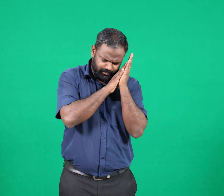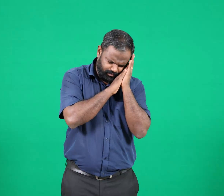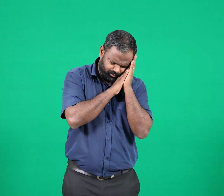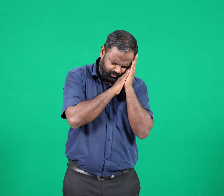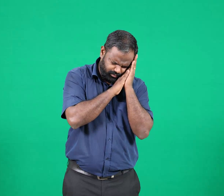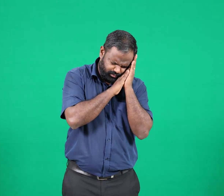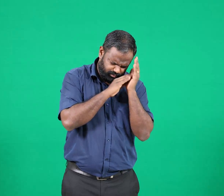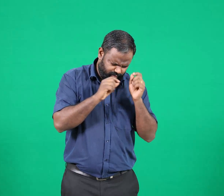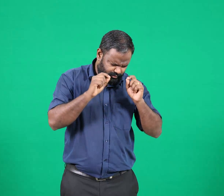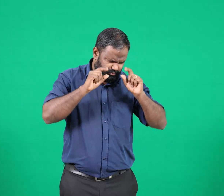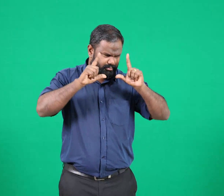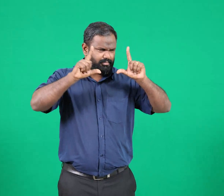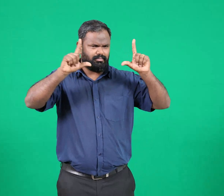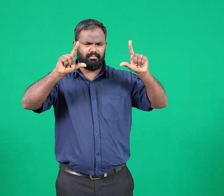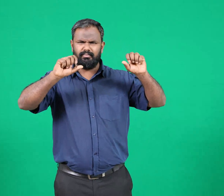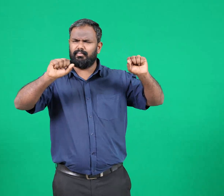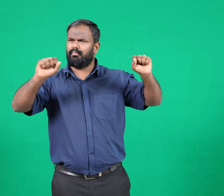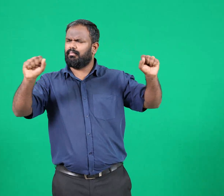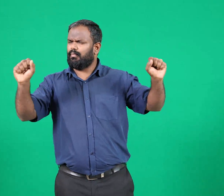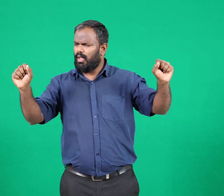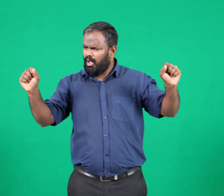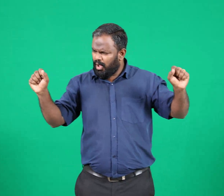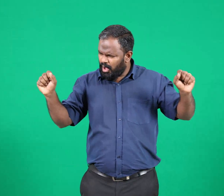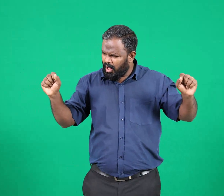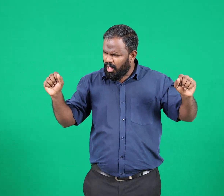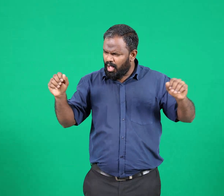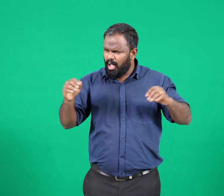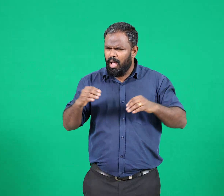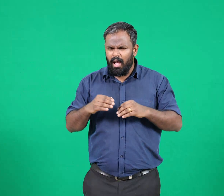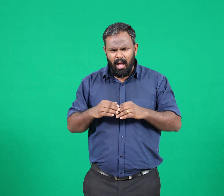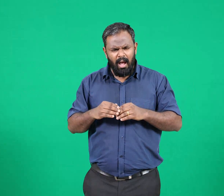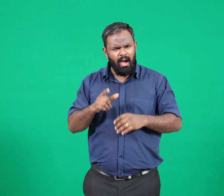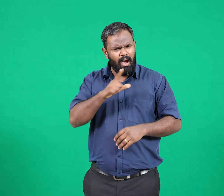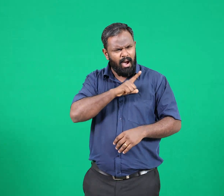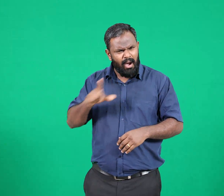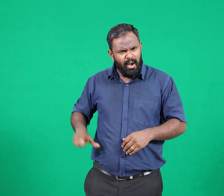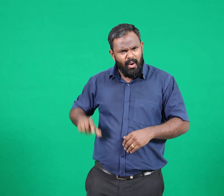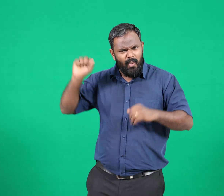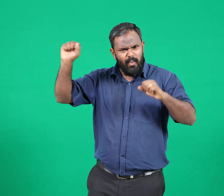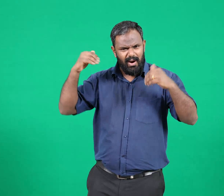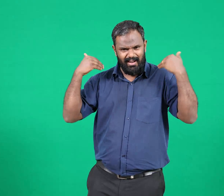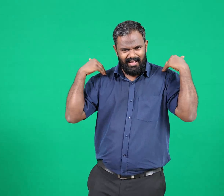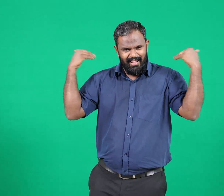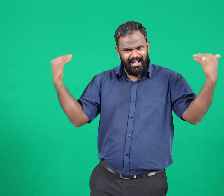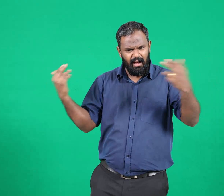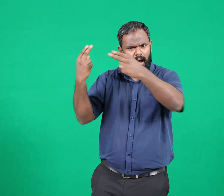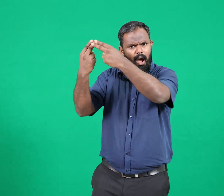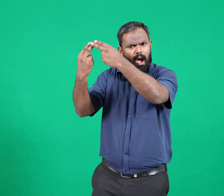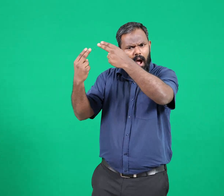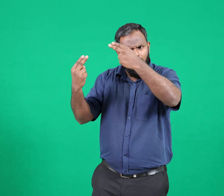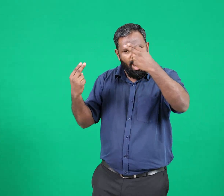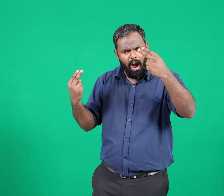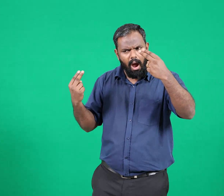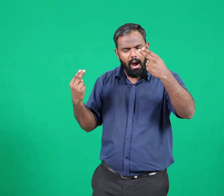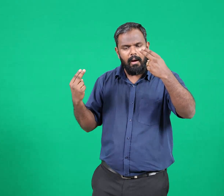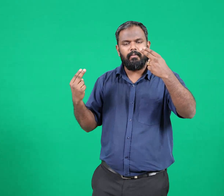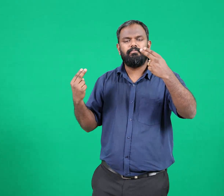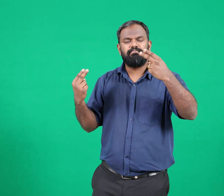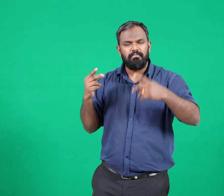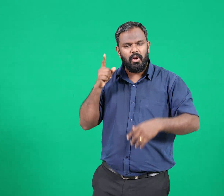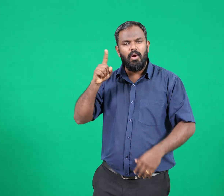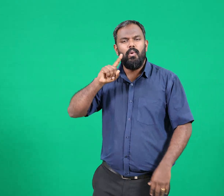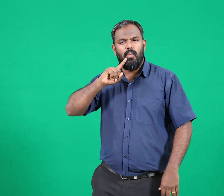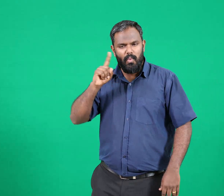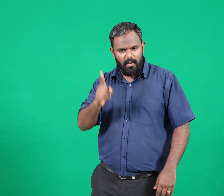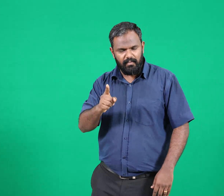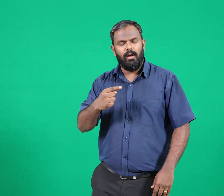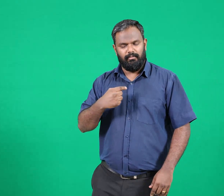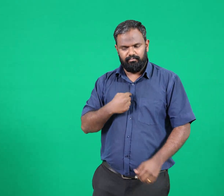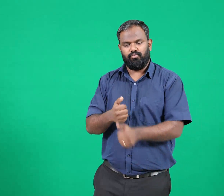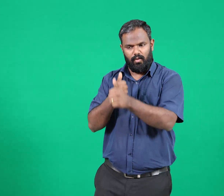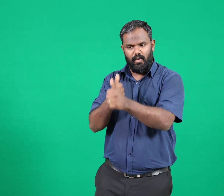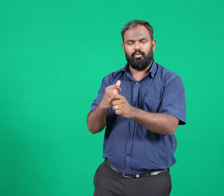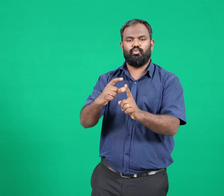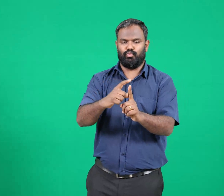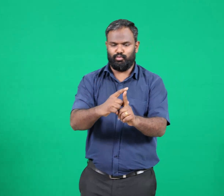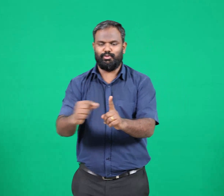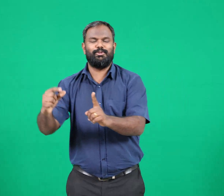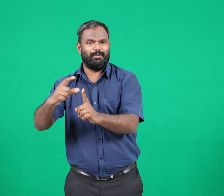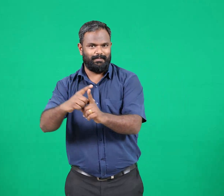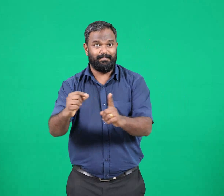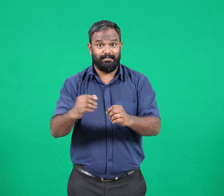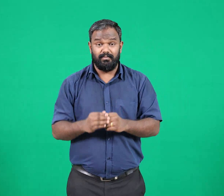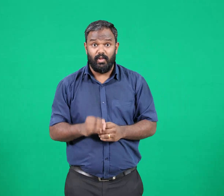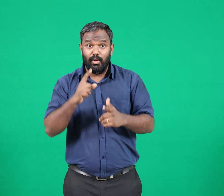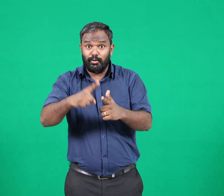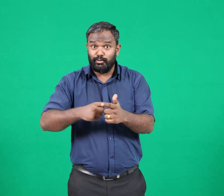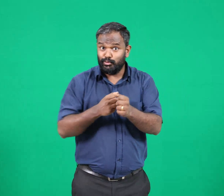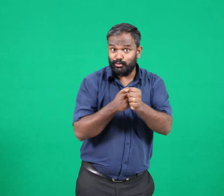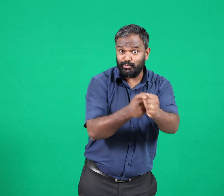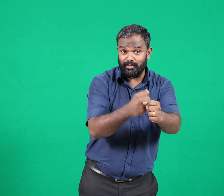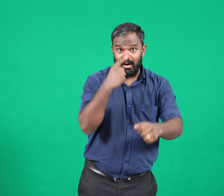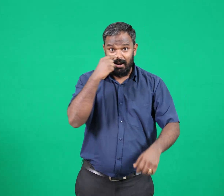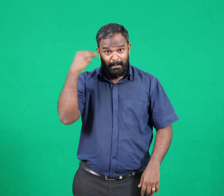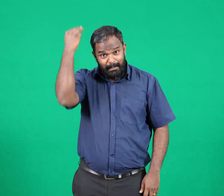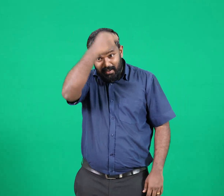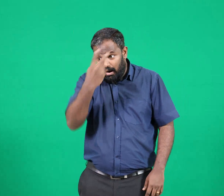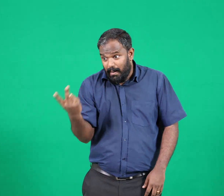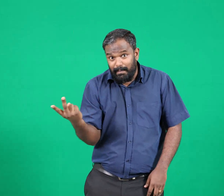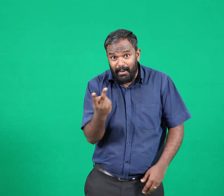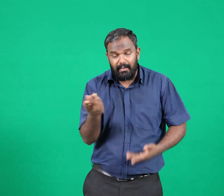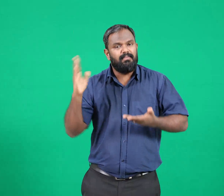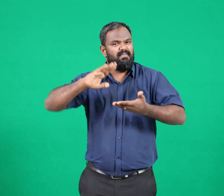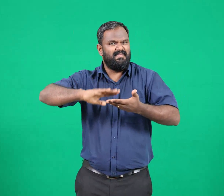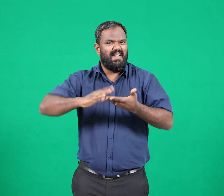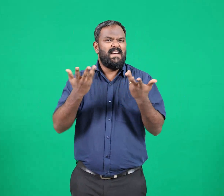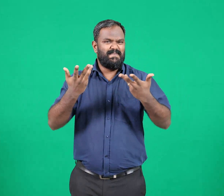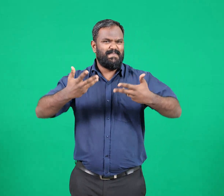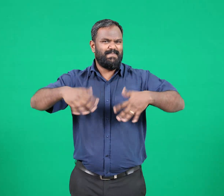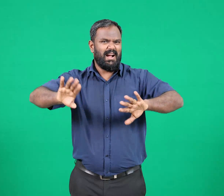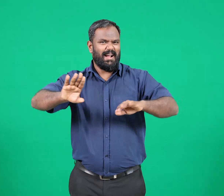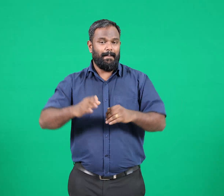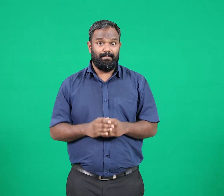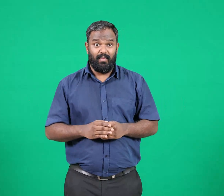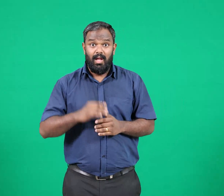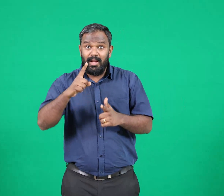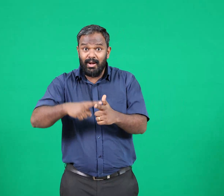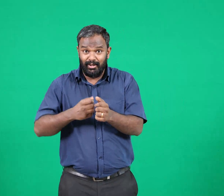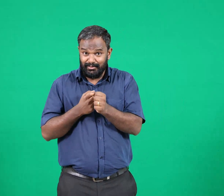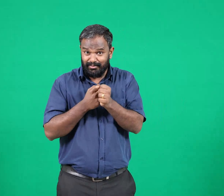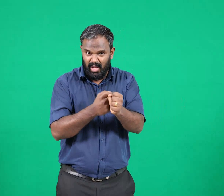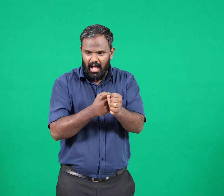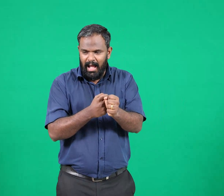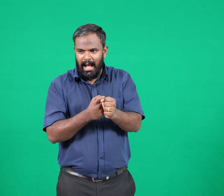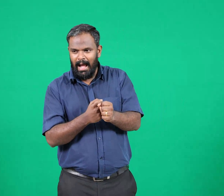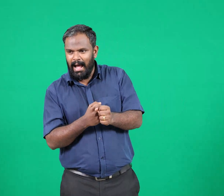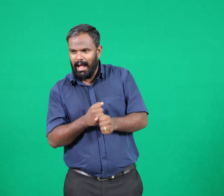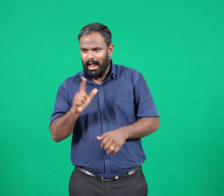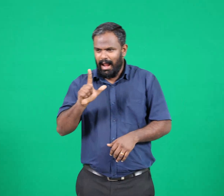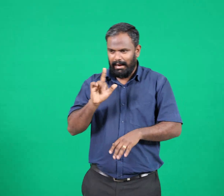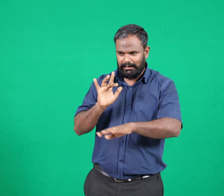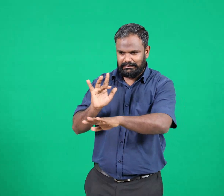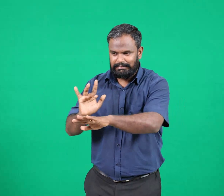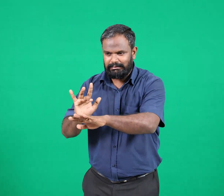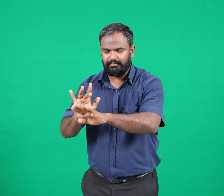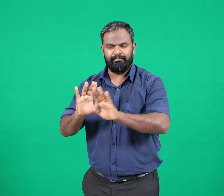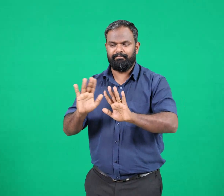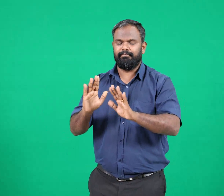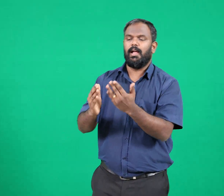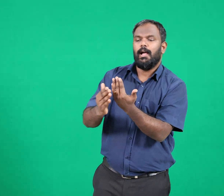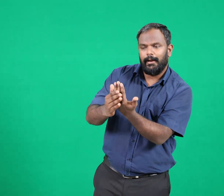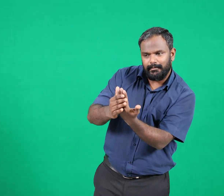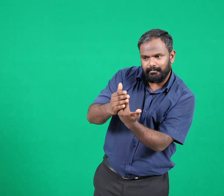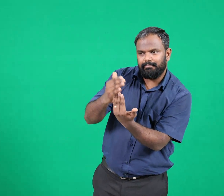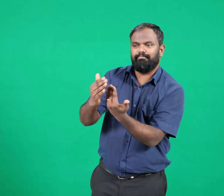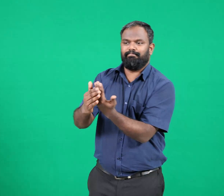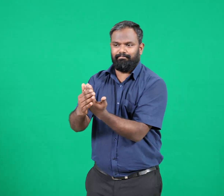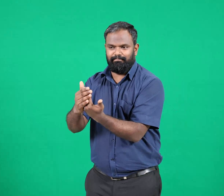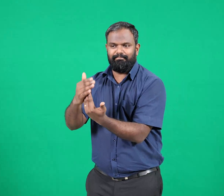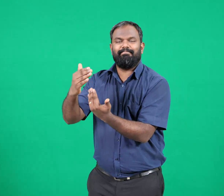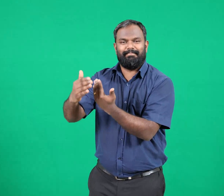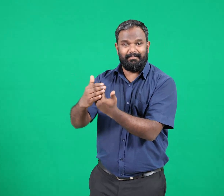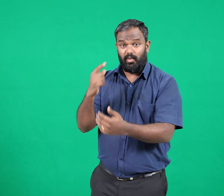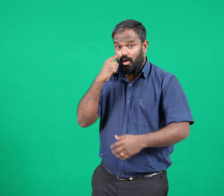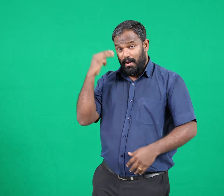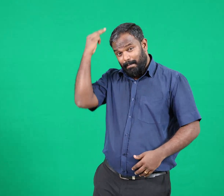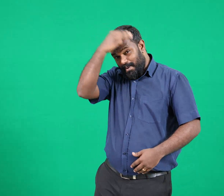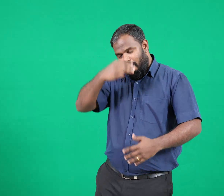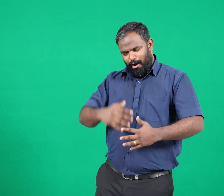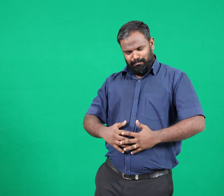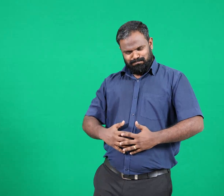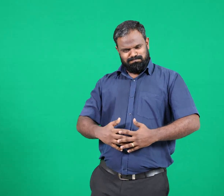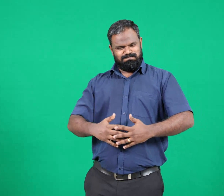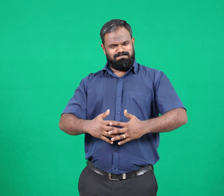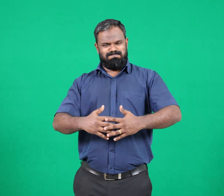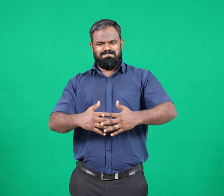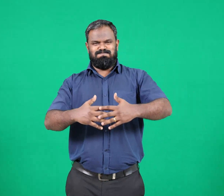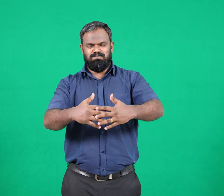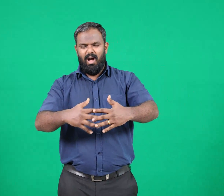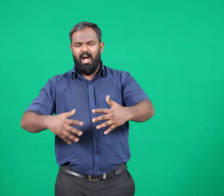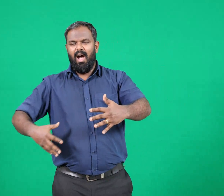When Joseph woke up, he did as the angel of the Lord had commanded him, and embraced Mary as his wife.